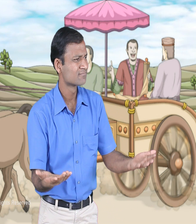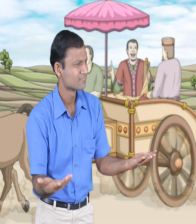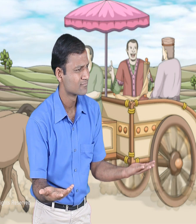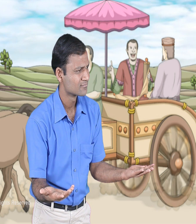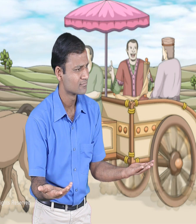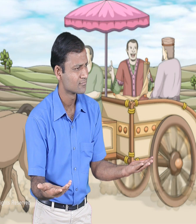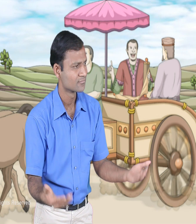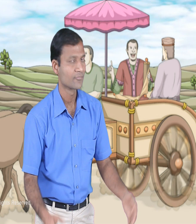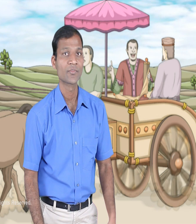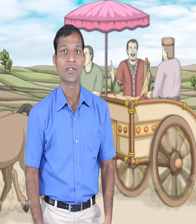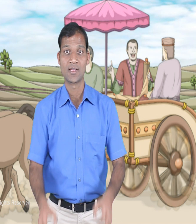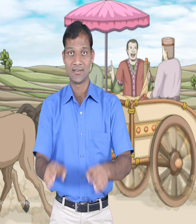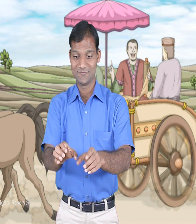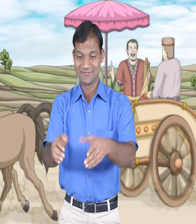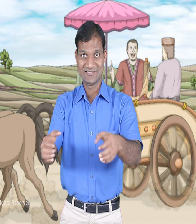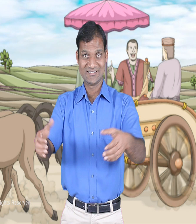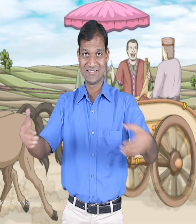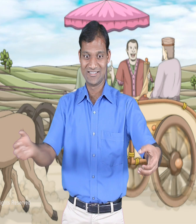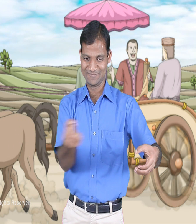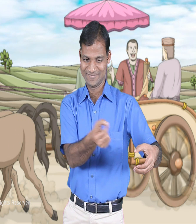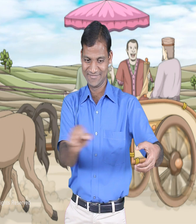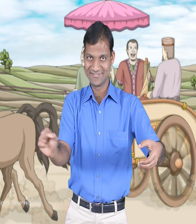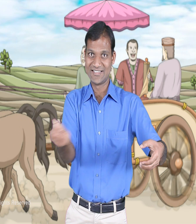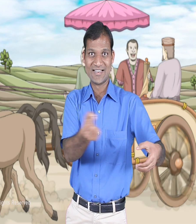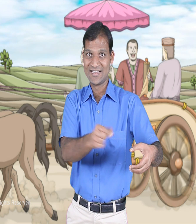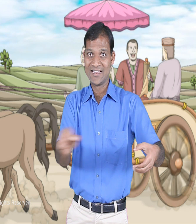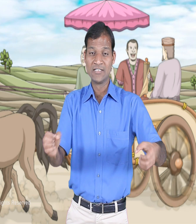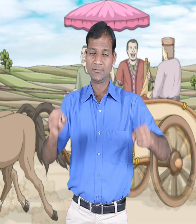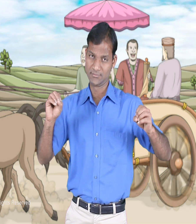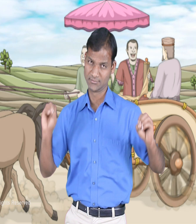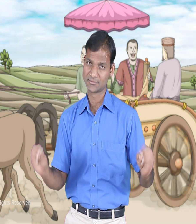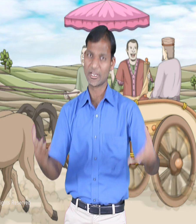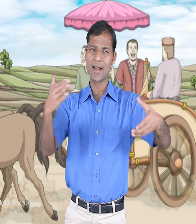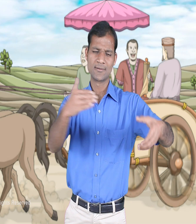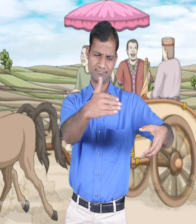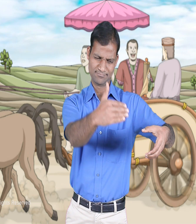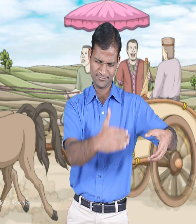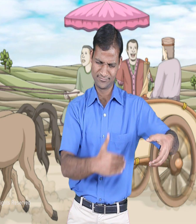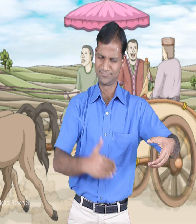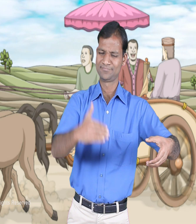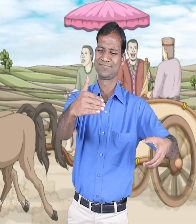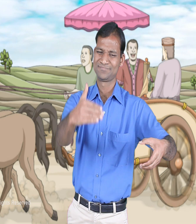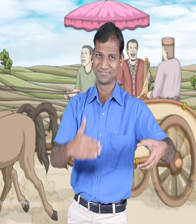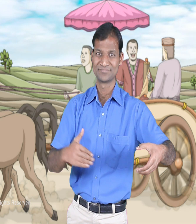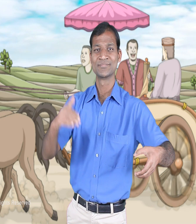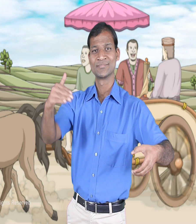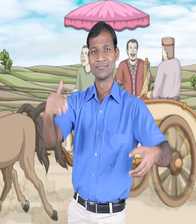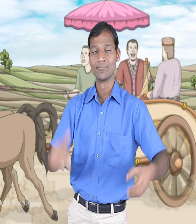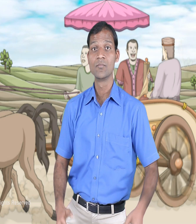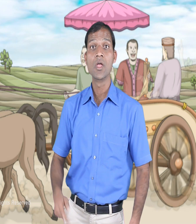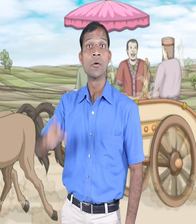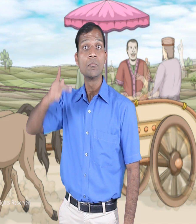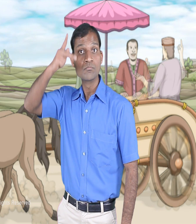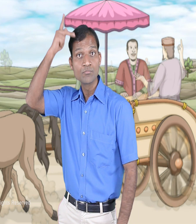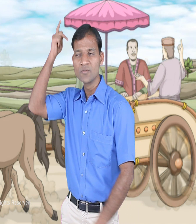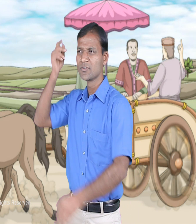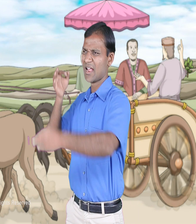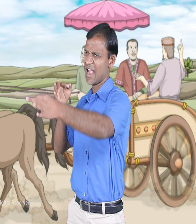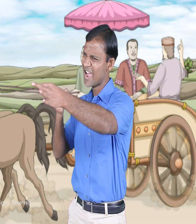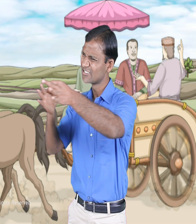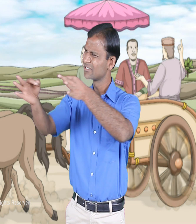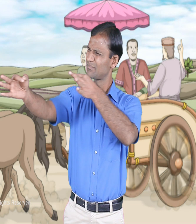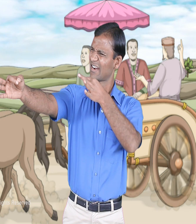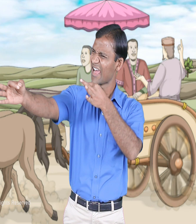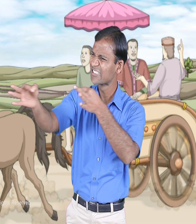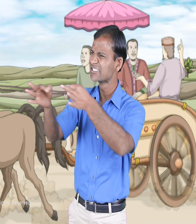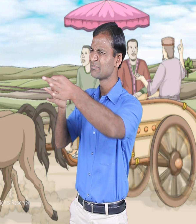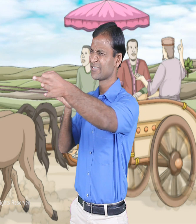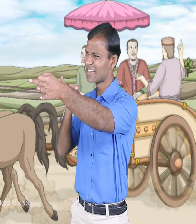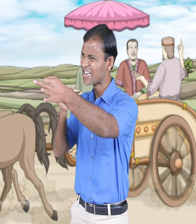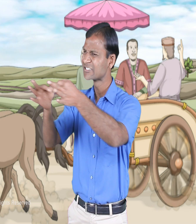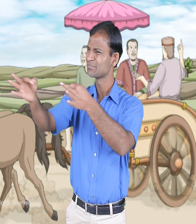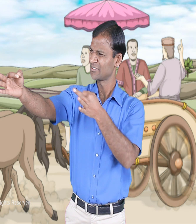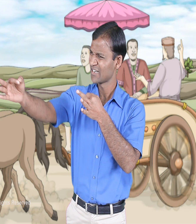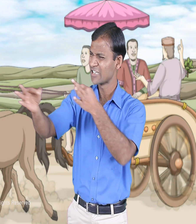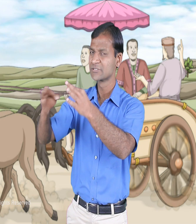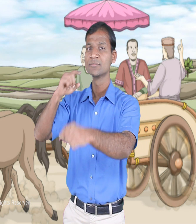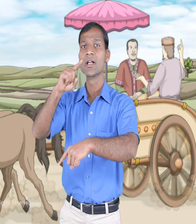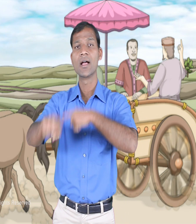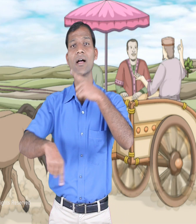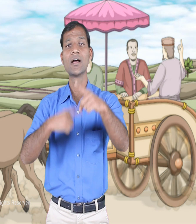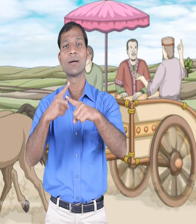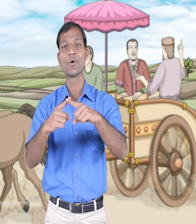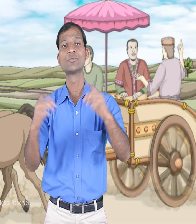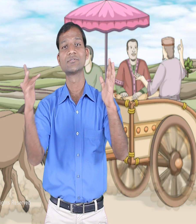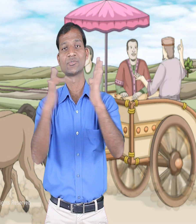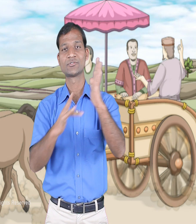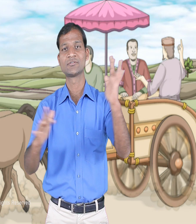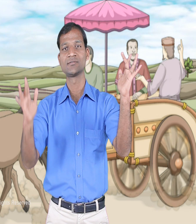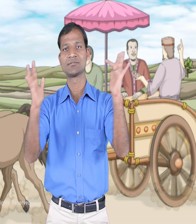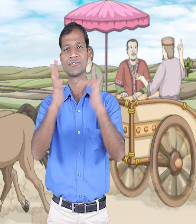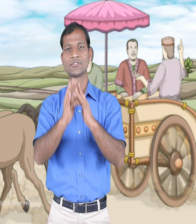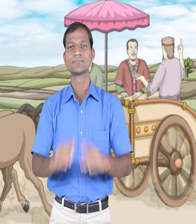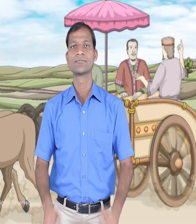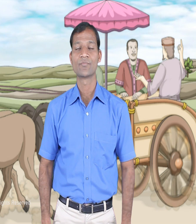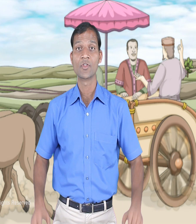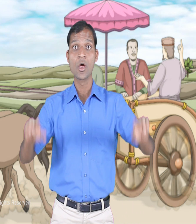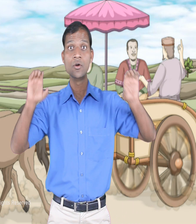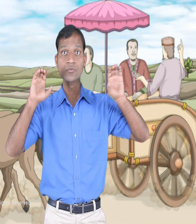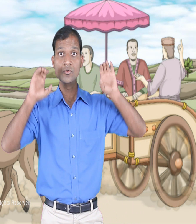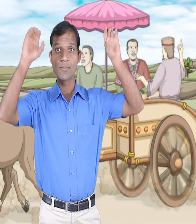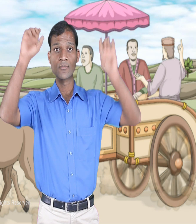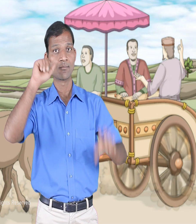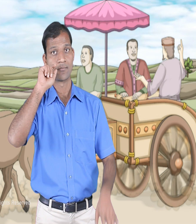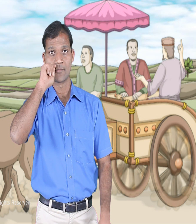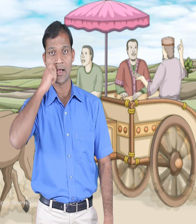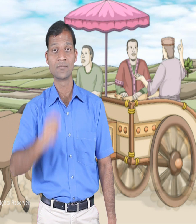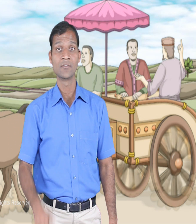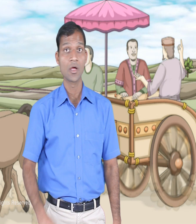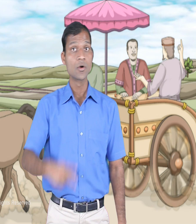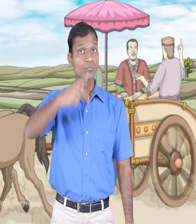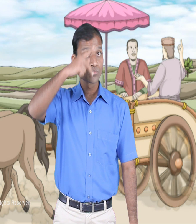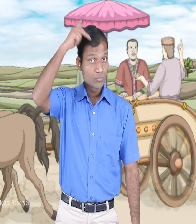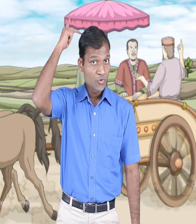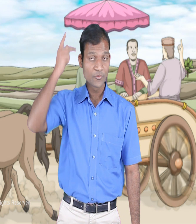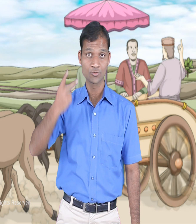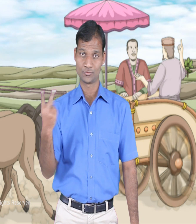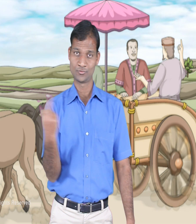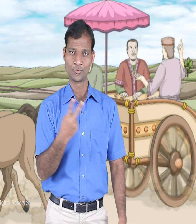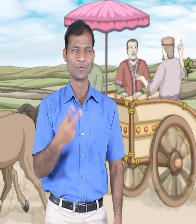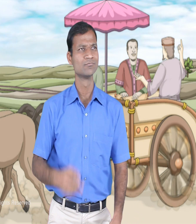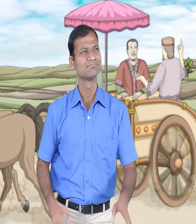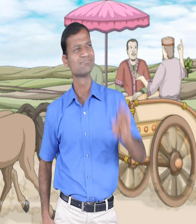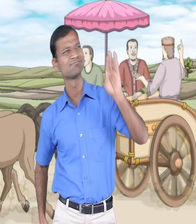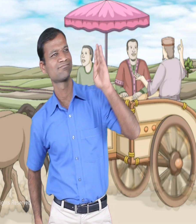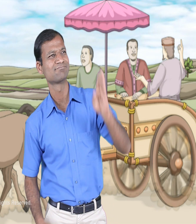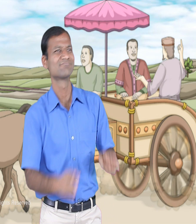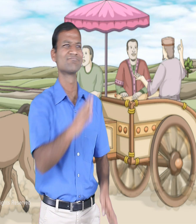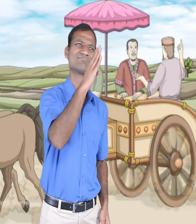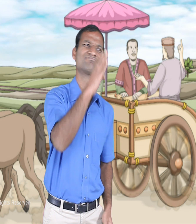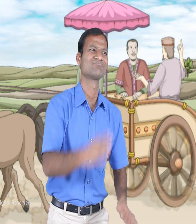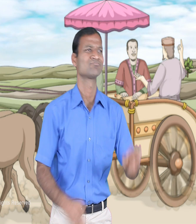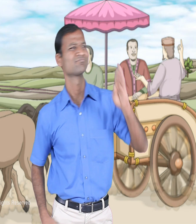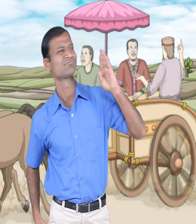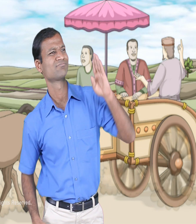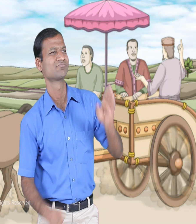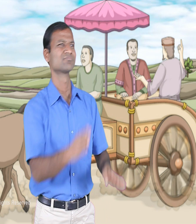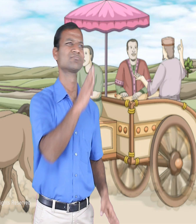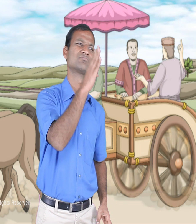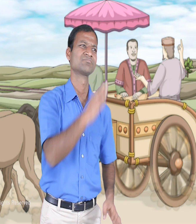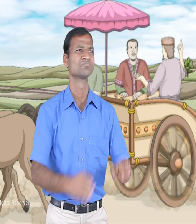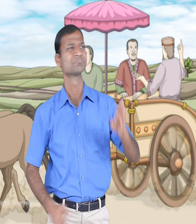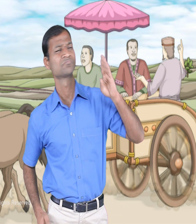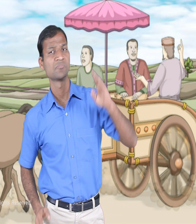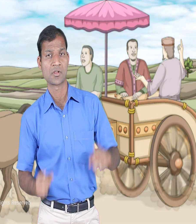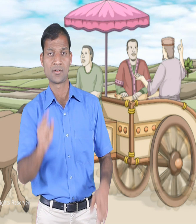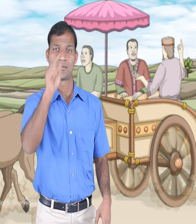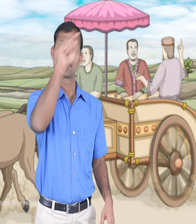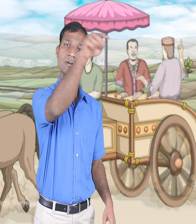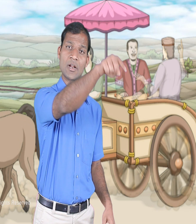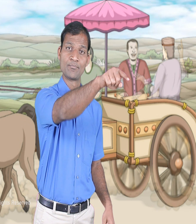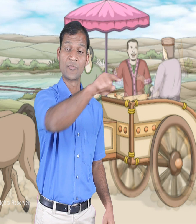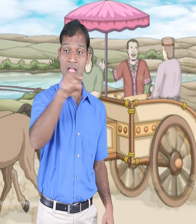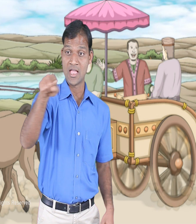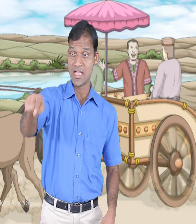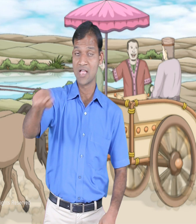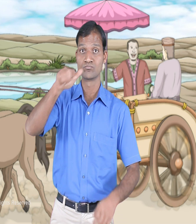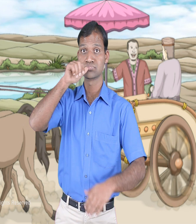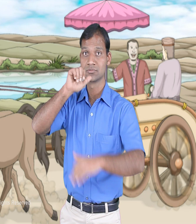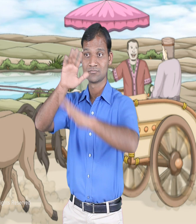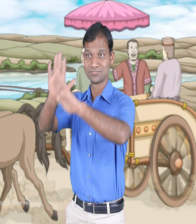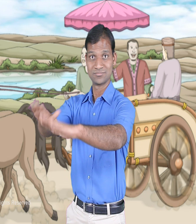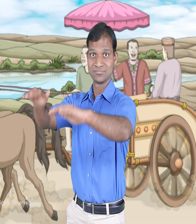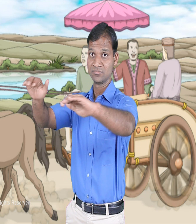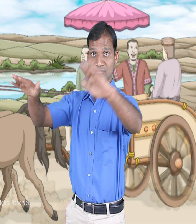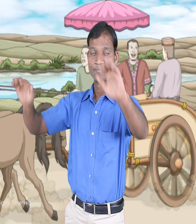Then Philip began with this very Scripture and told him the good news about Jesus.